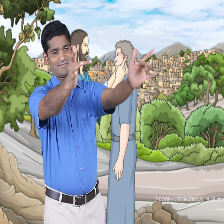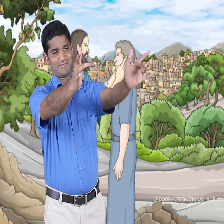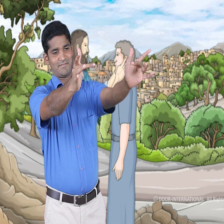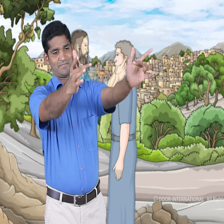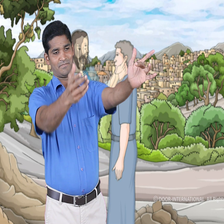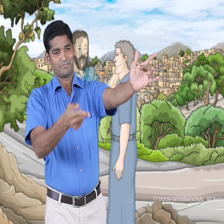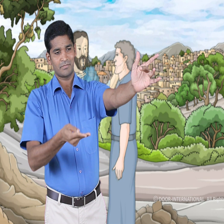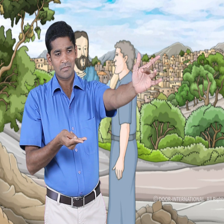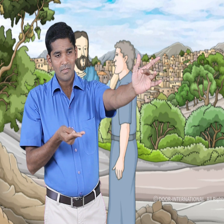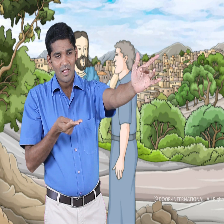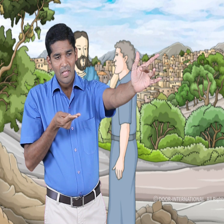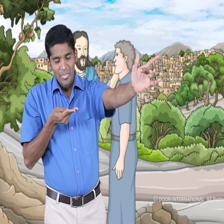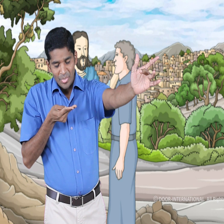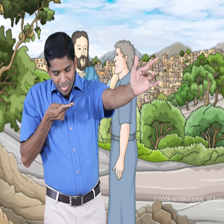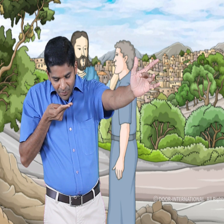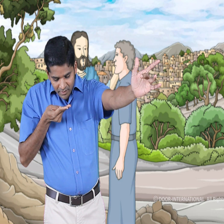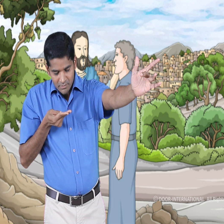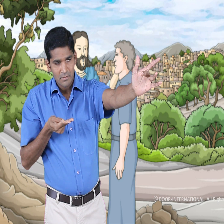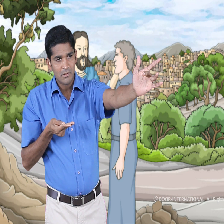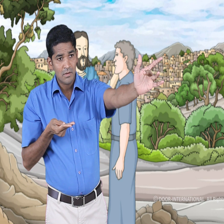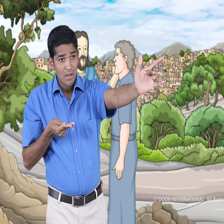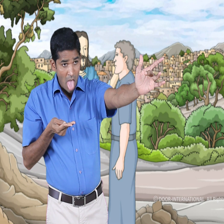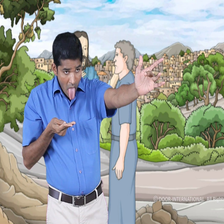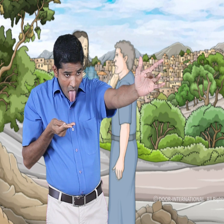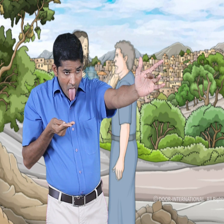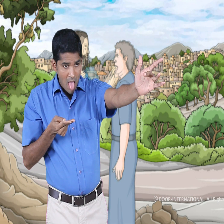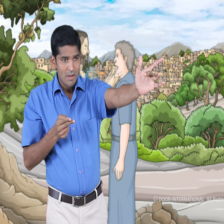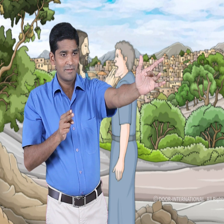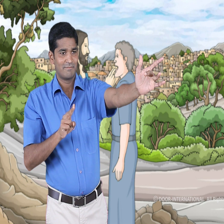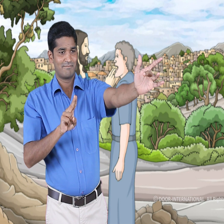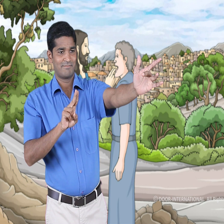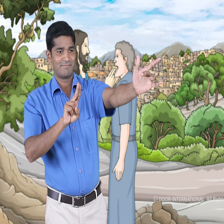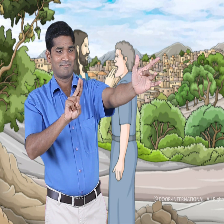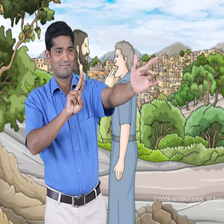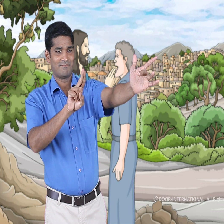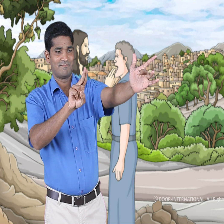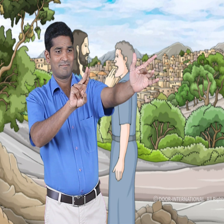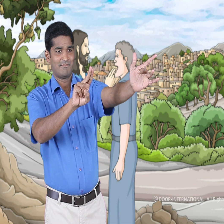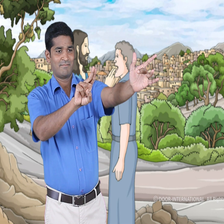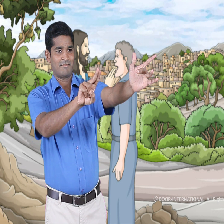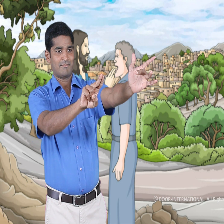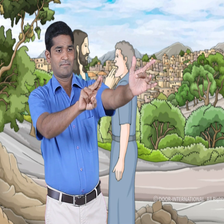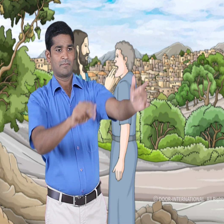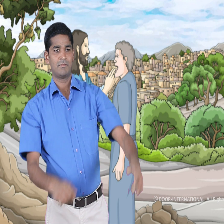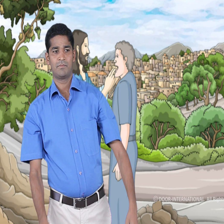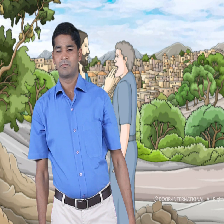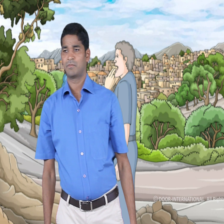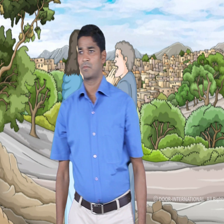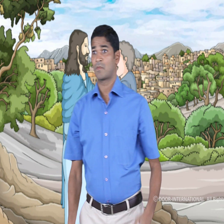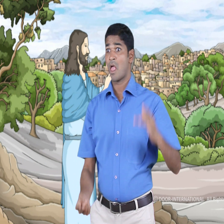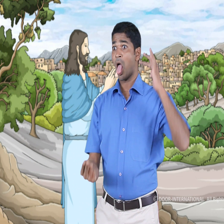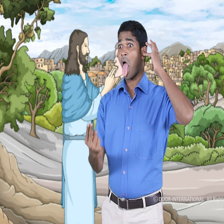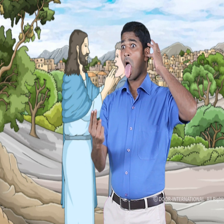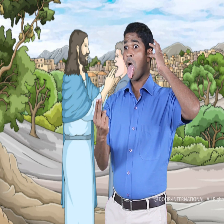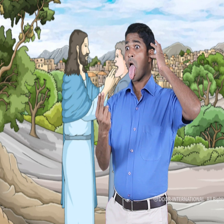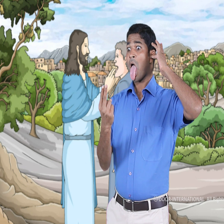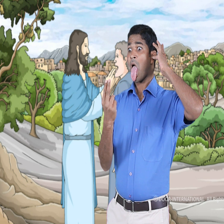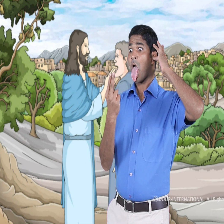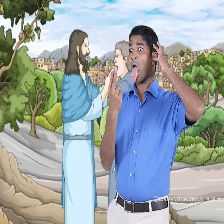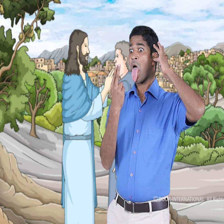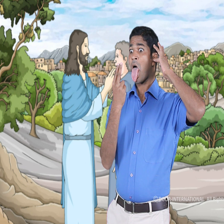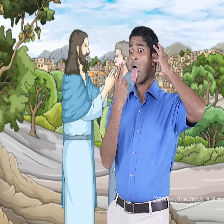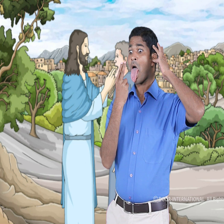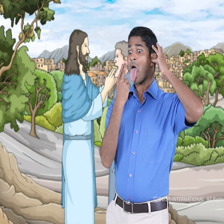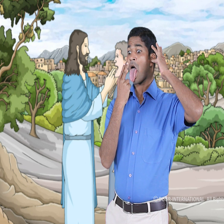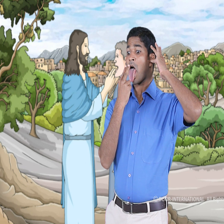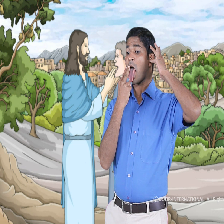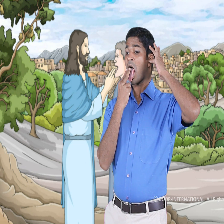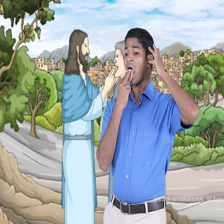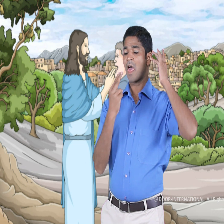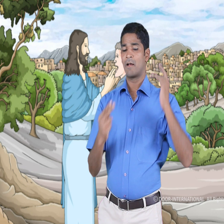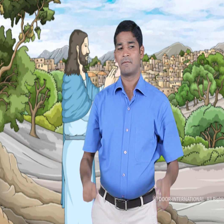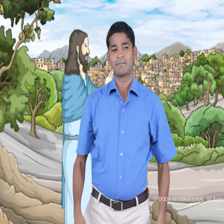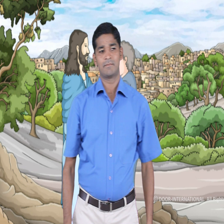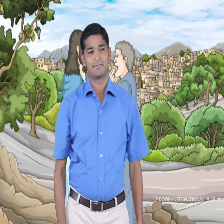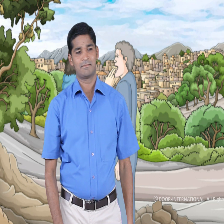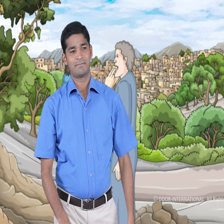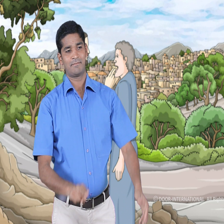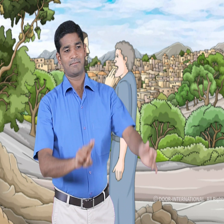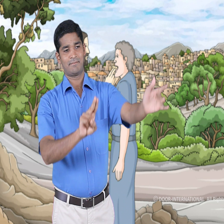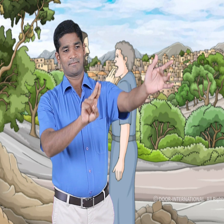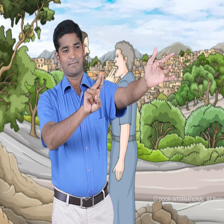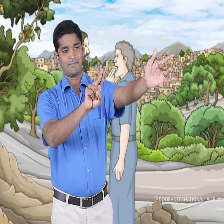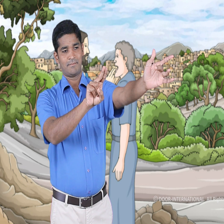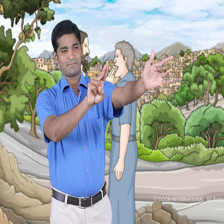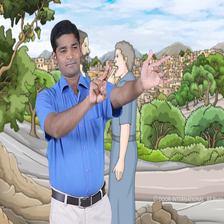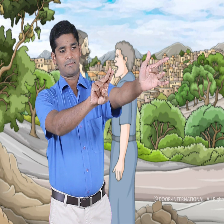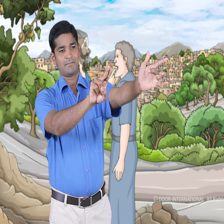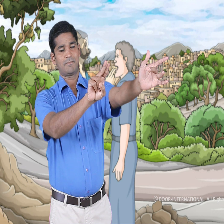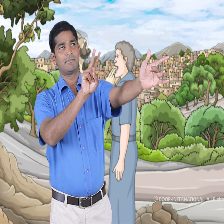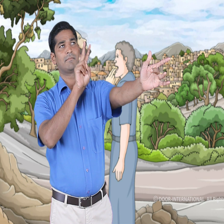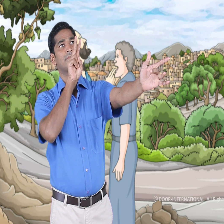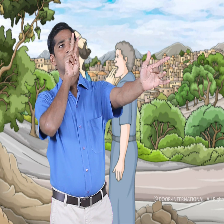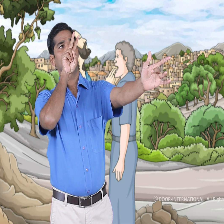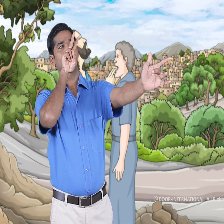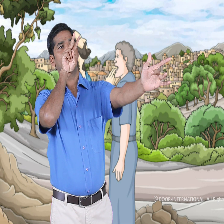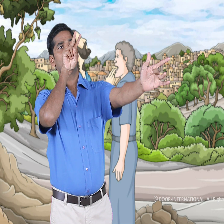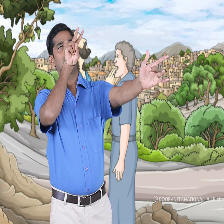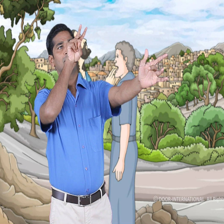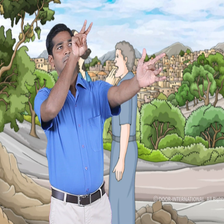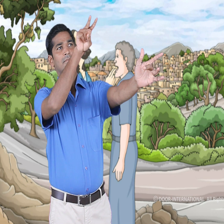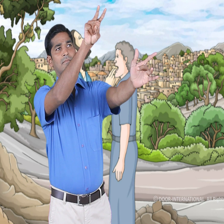Then He spit and touched the man’s tongue.